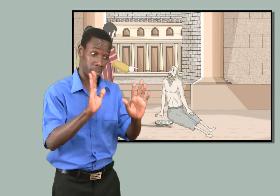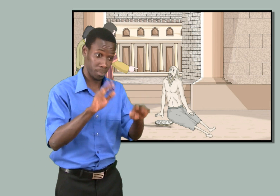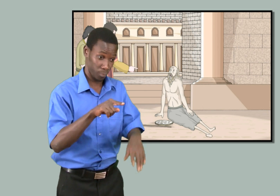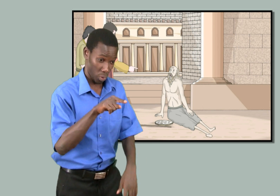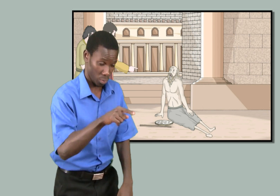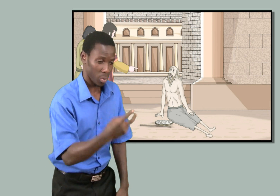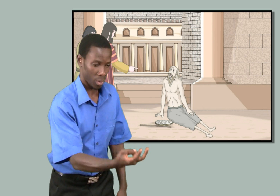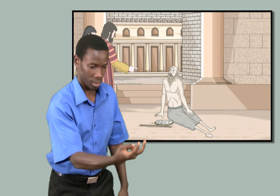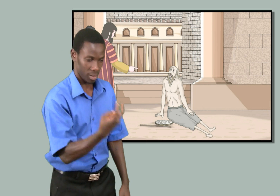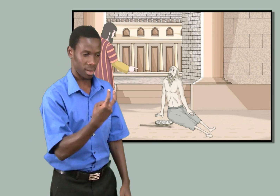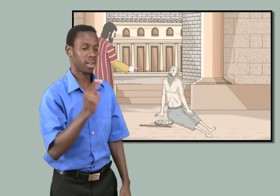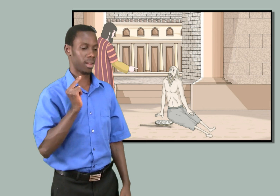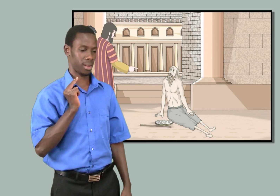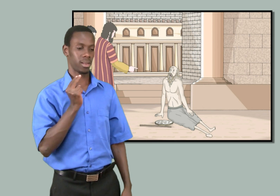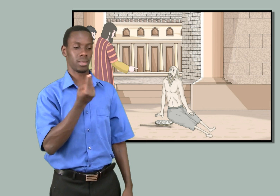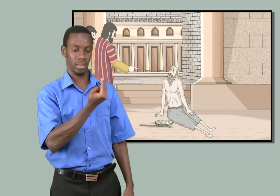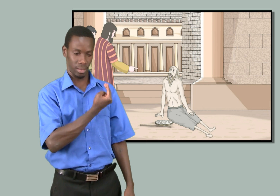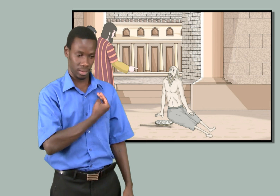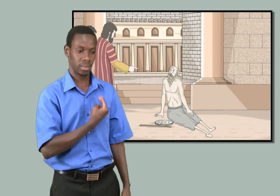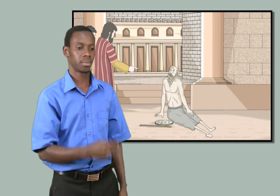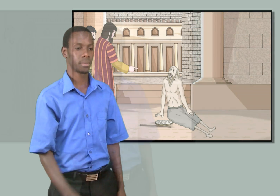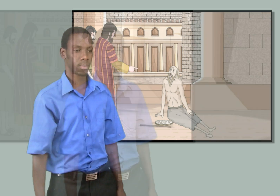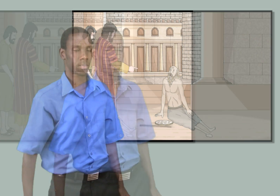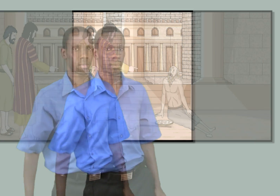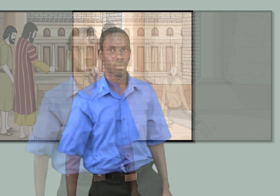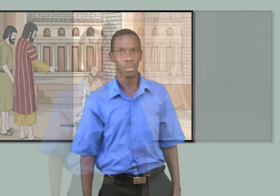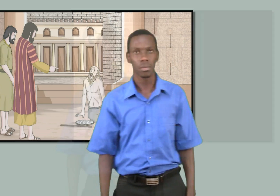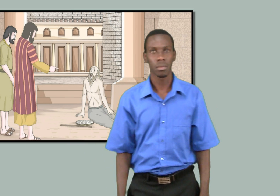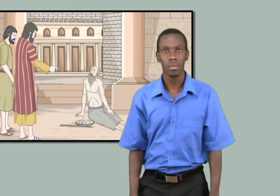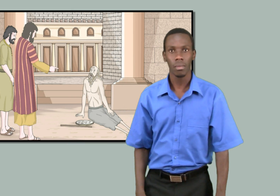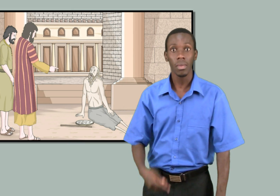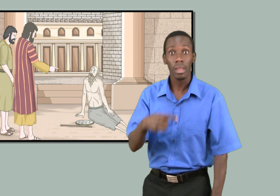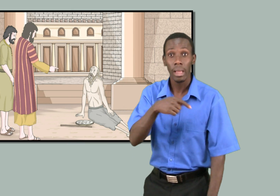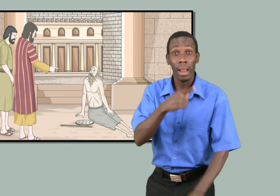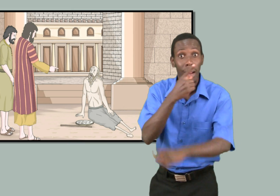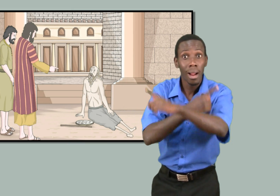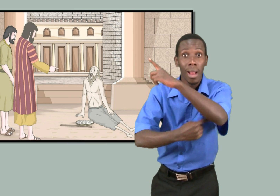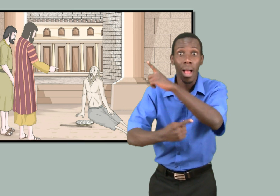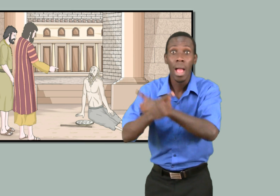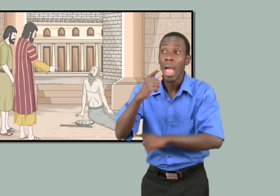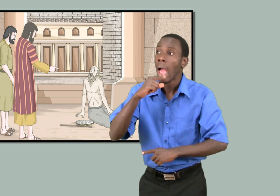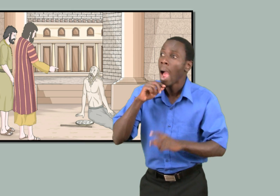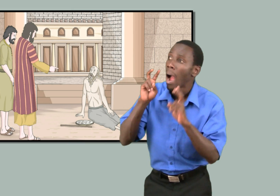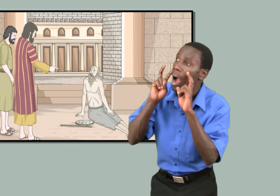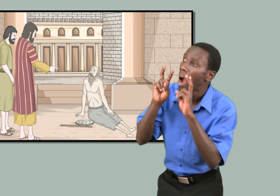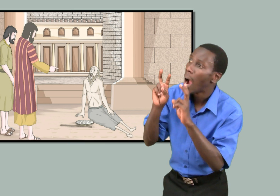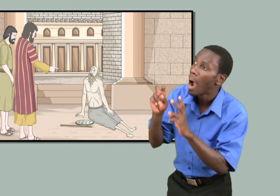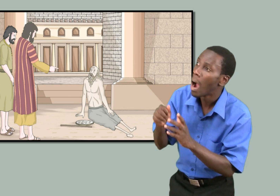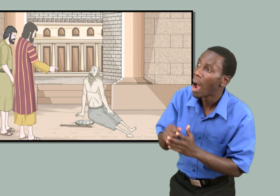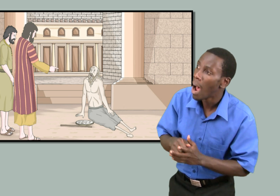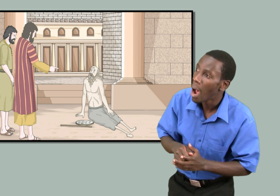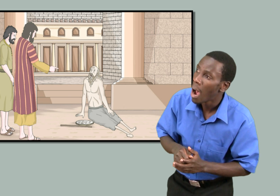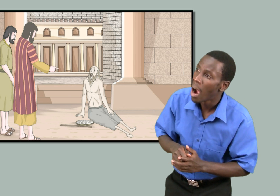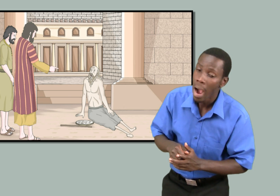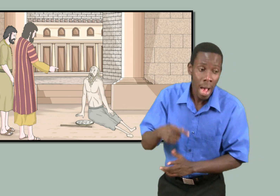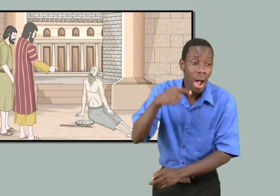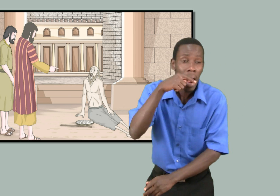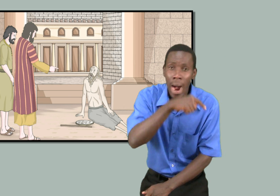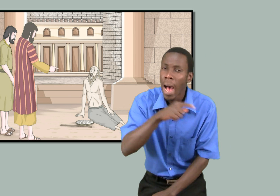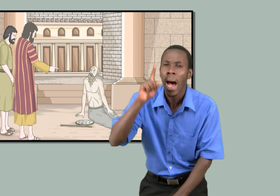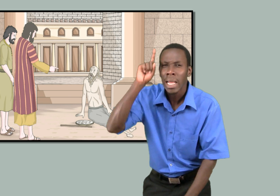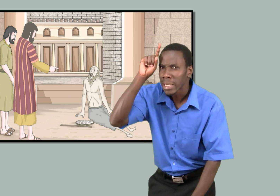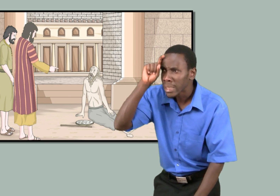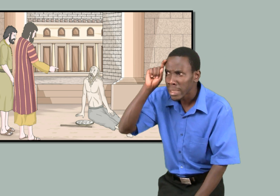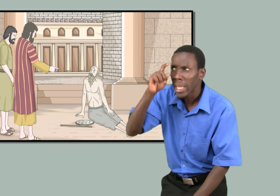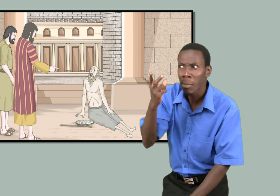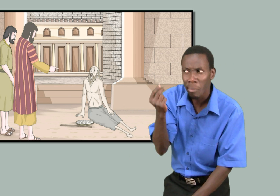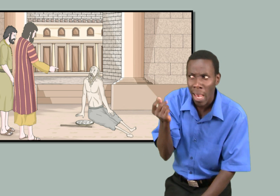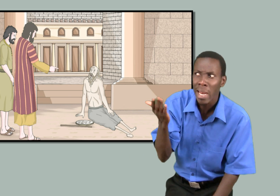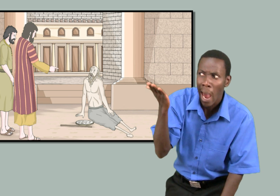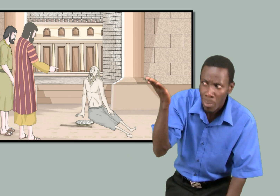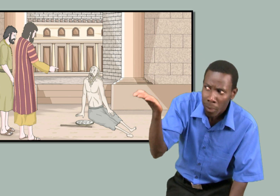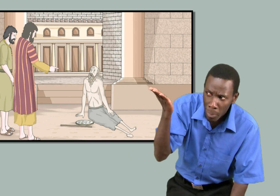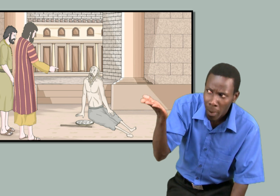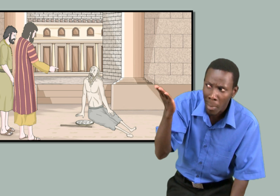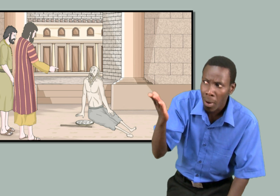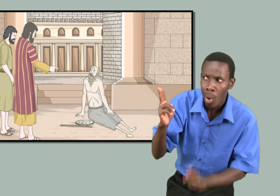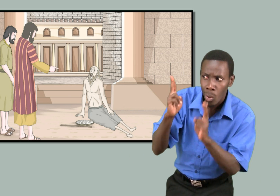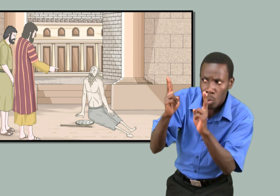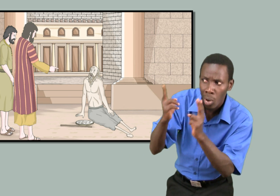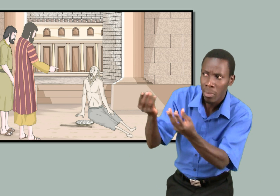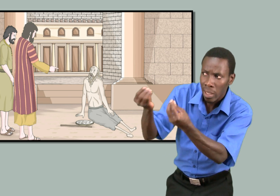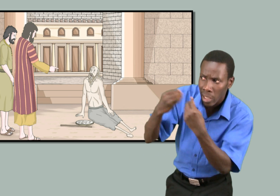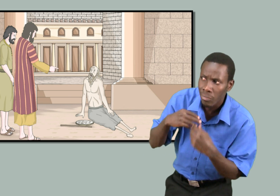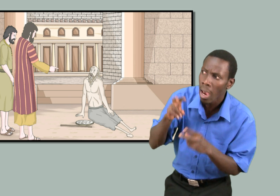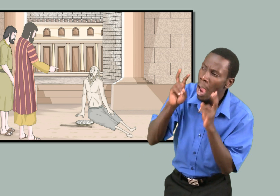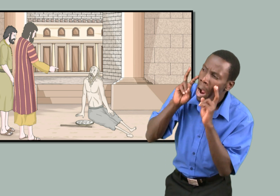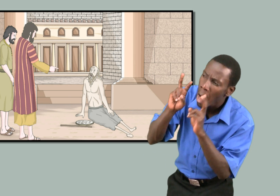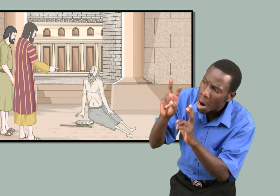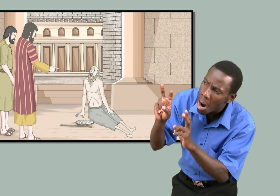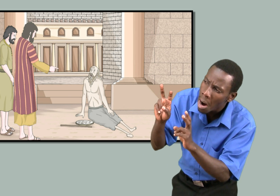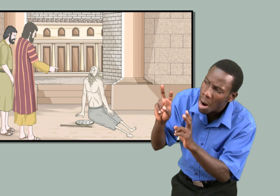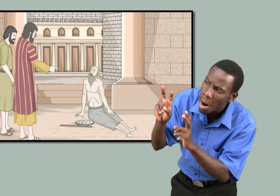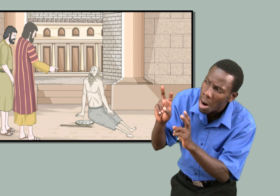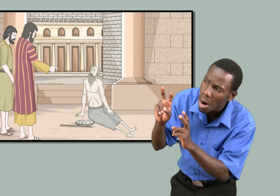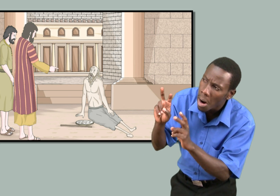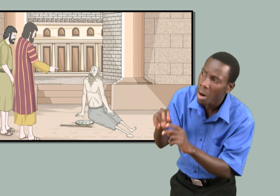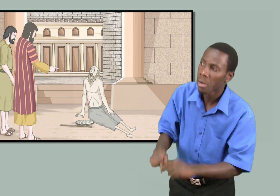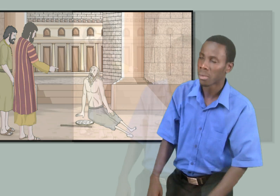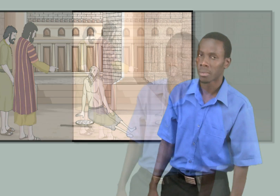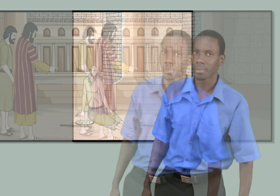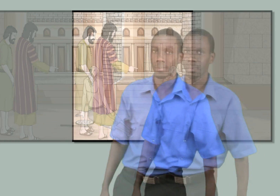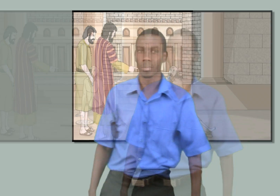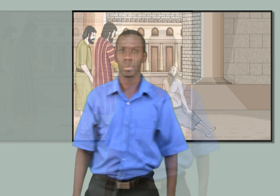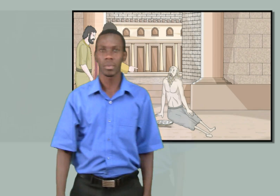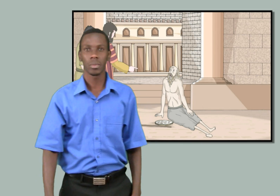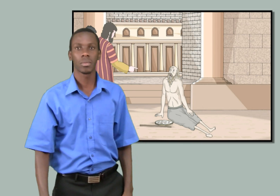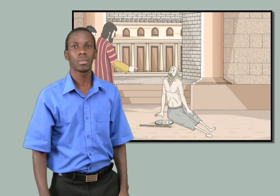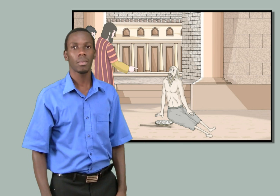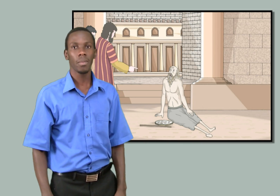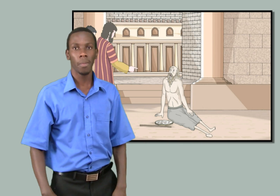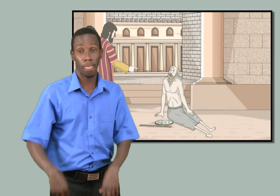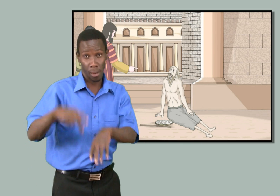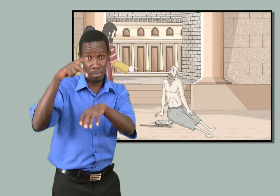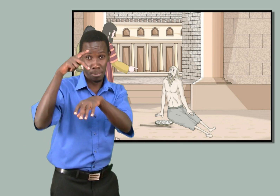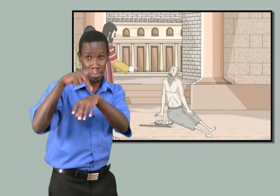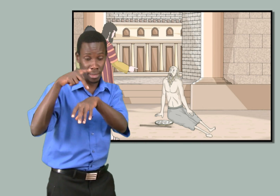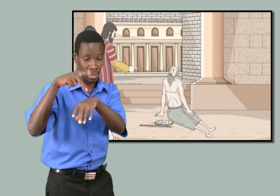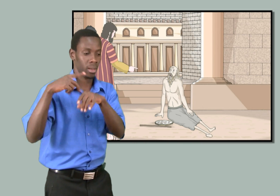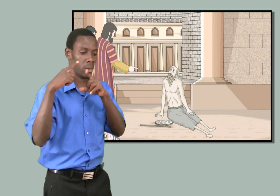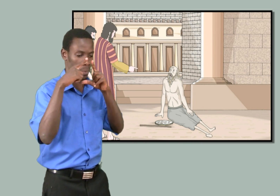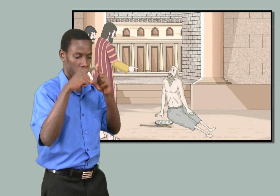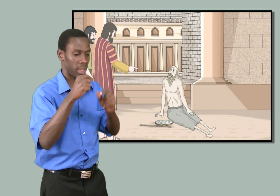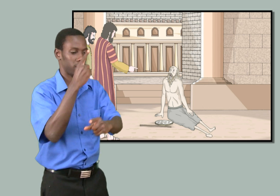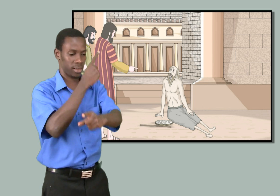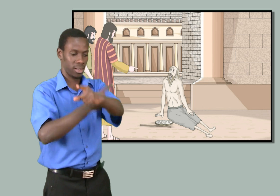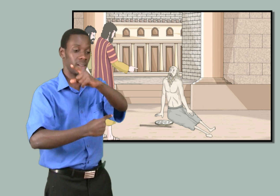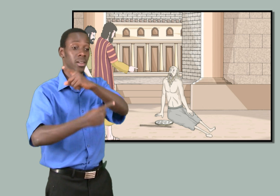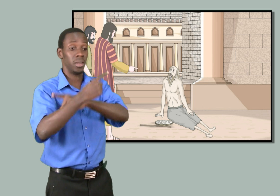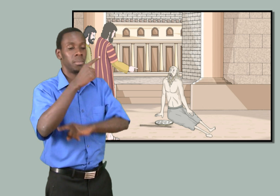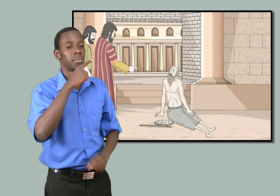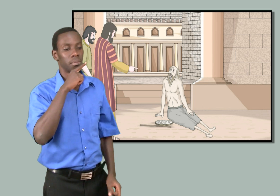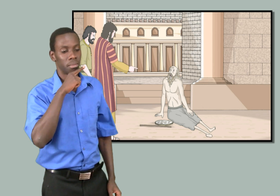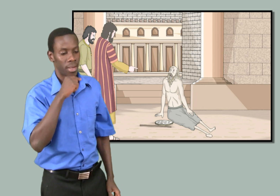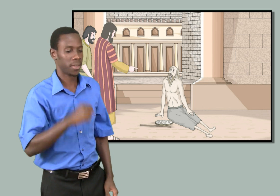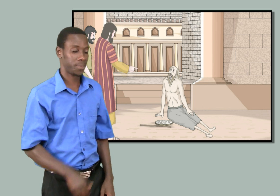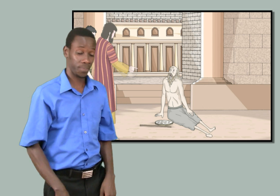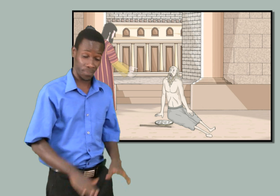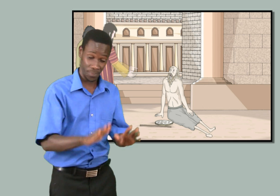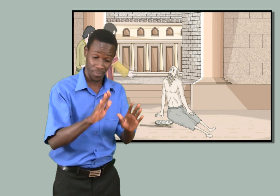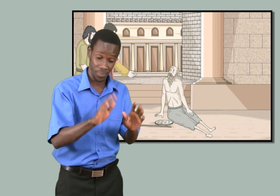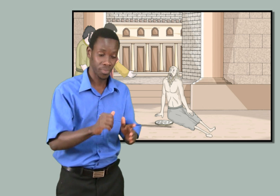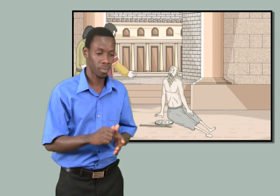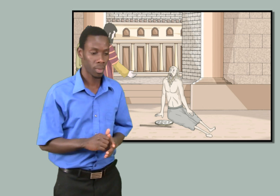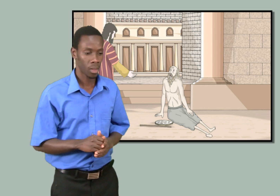“Look at us!” said Peter. So the man gave them his attention, expecting to receive something from them.